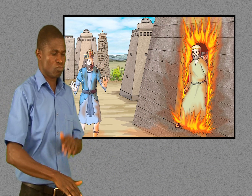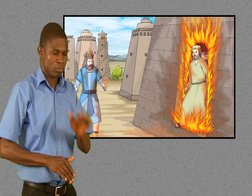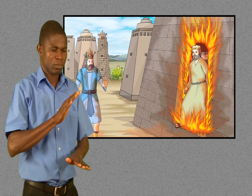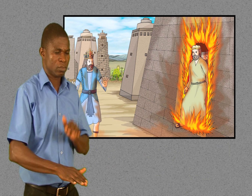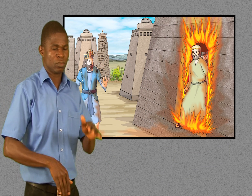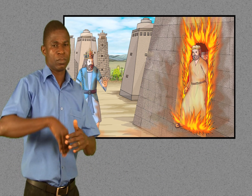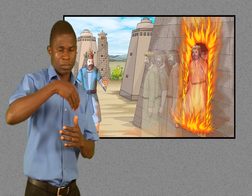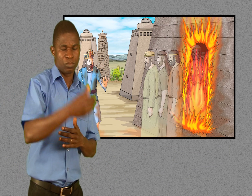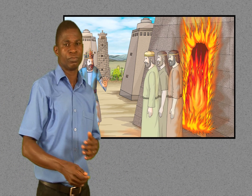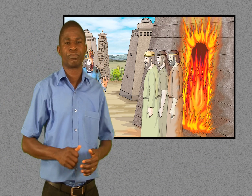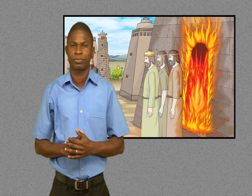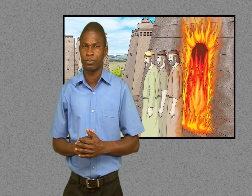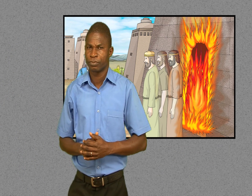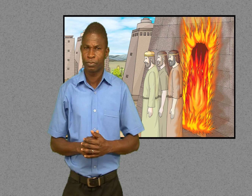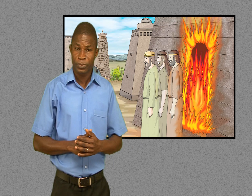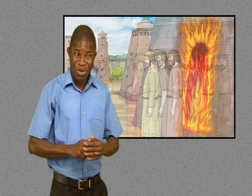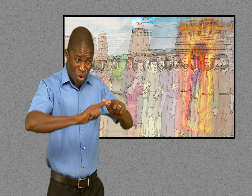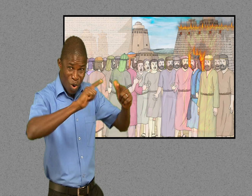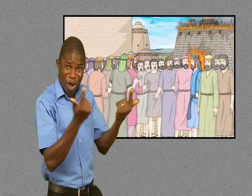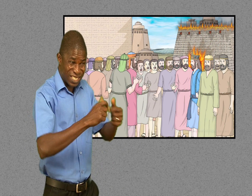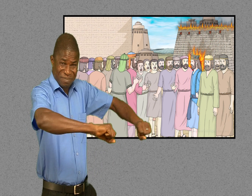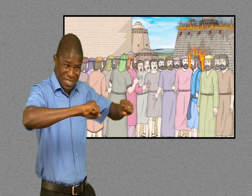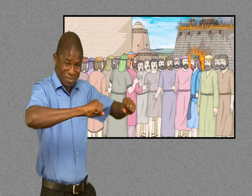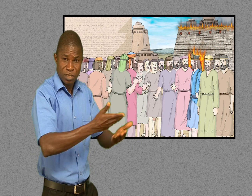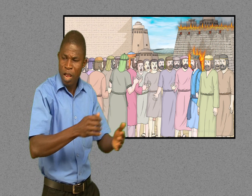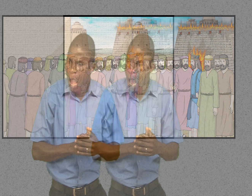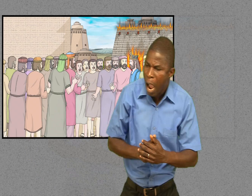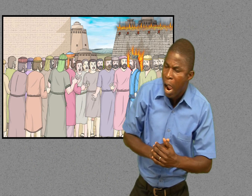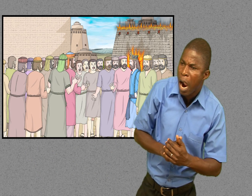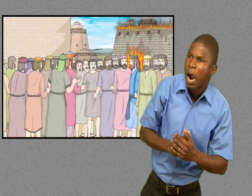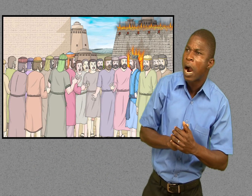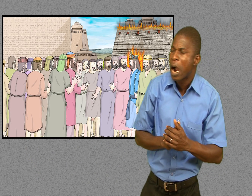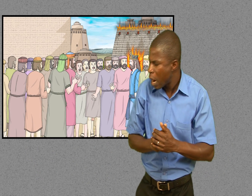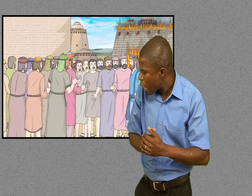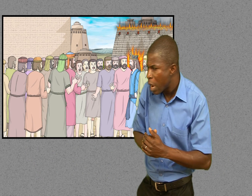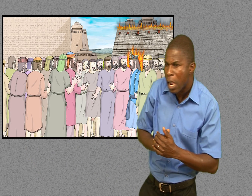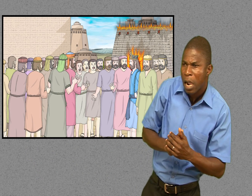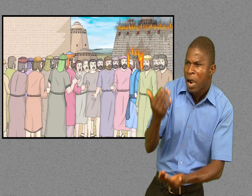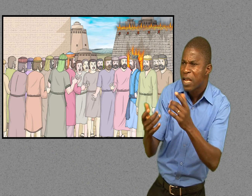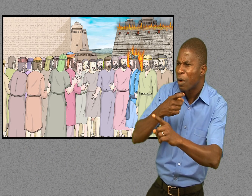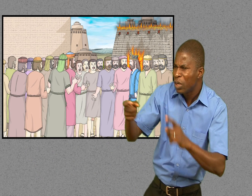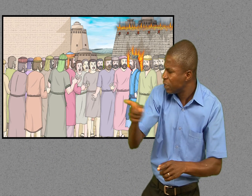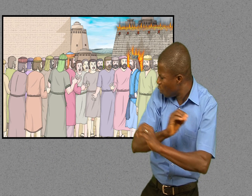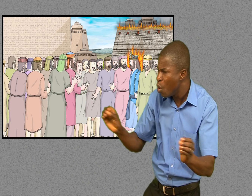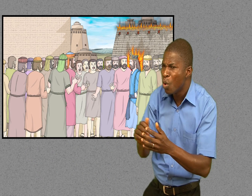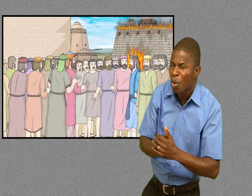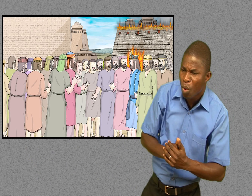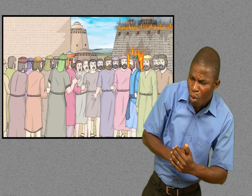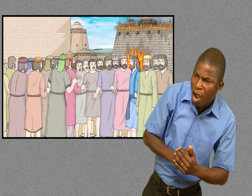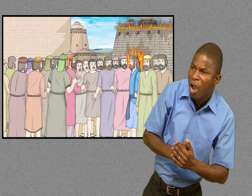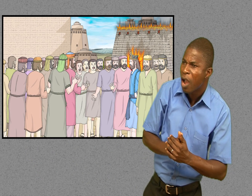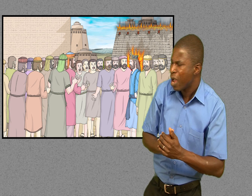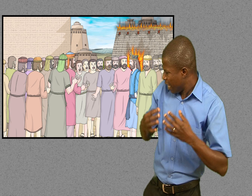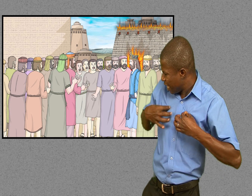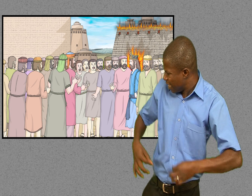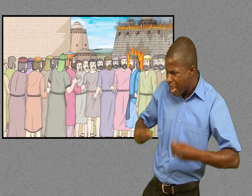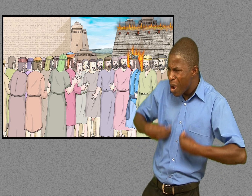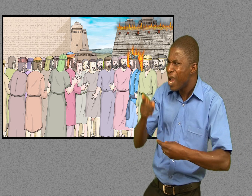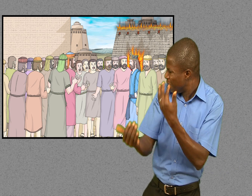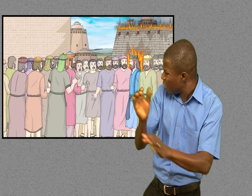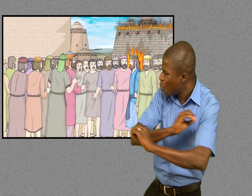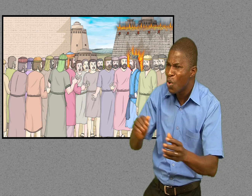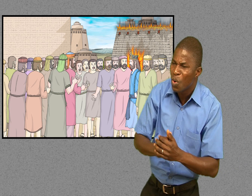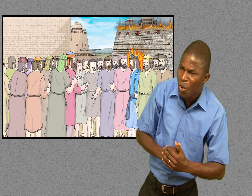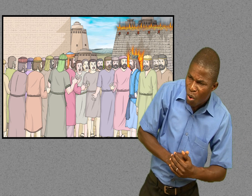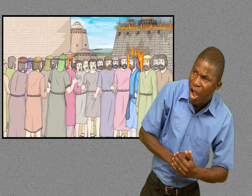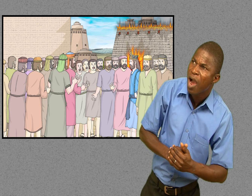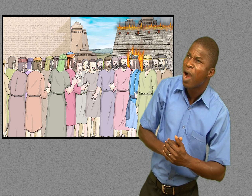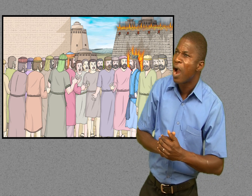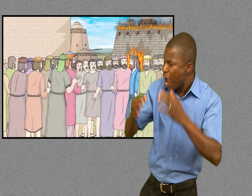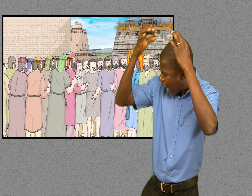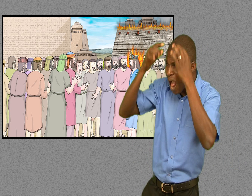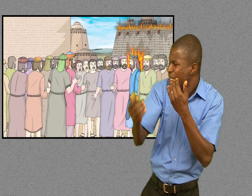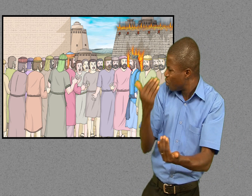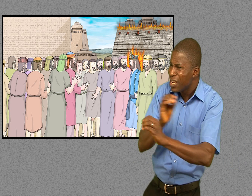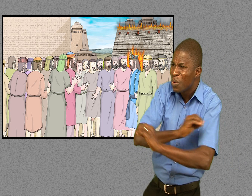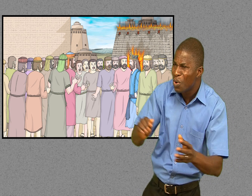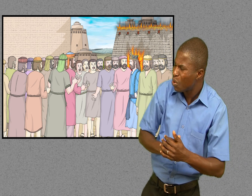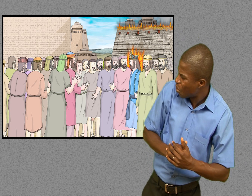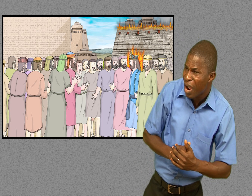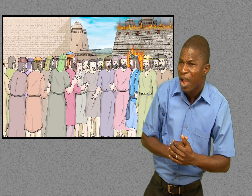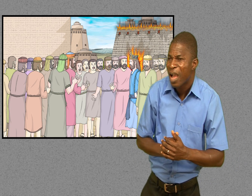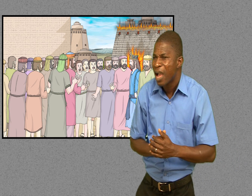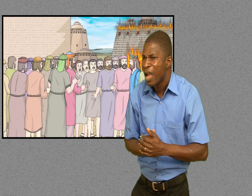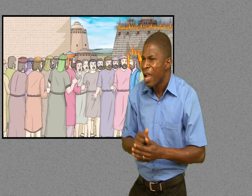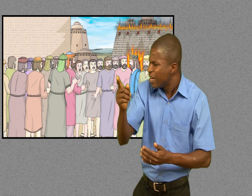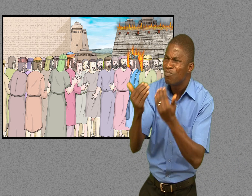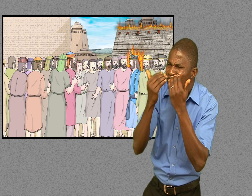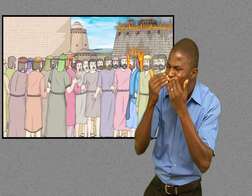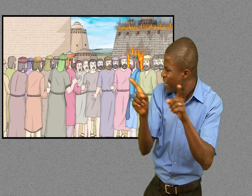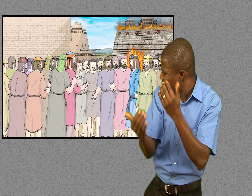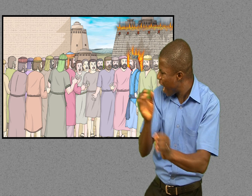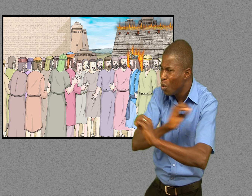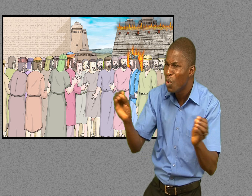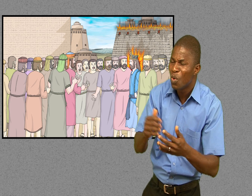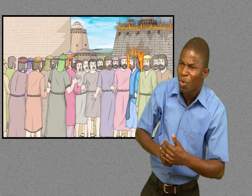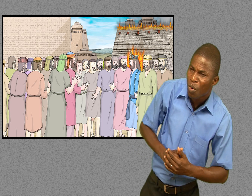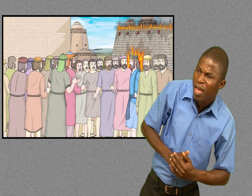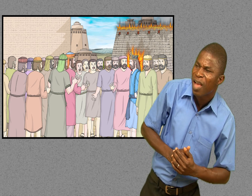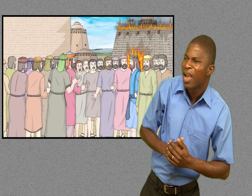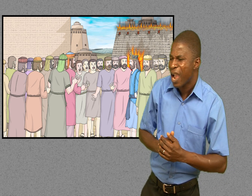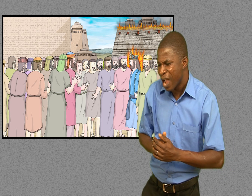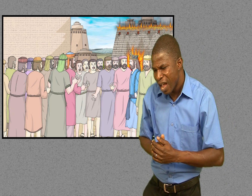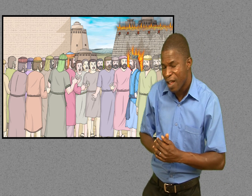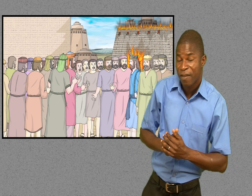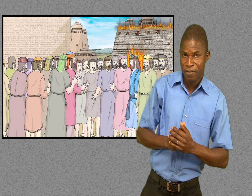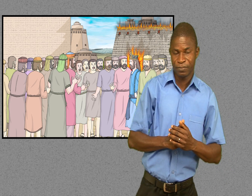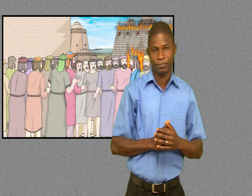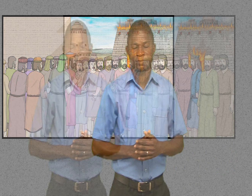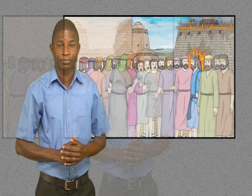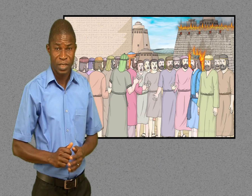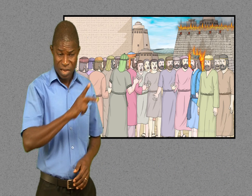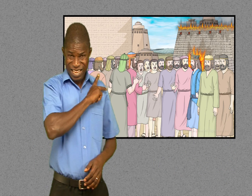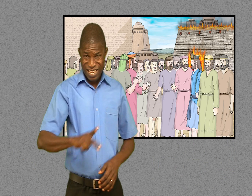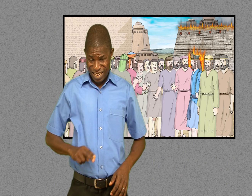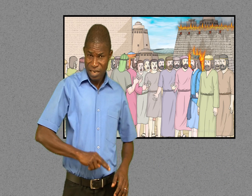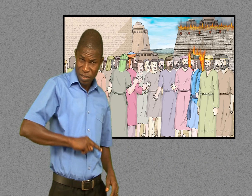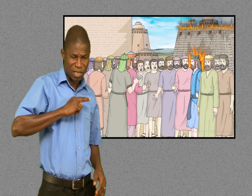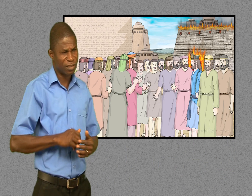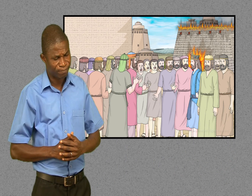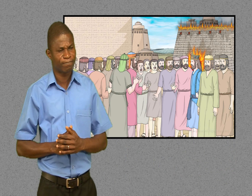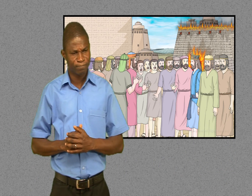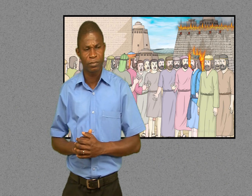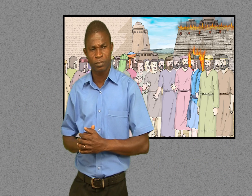So Shadrach, Meshach, and Abednego came out of the fire, and when the satraps, prefects, governors, and royal advisers had gathered around, they saw that the fire had no effect on the bodies of these men.